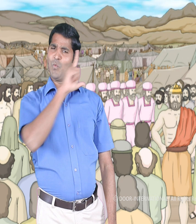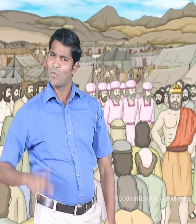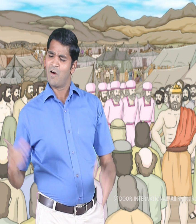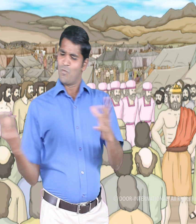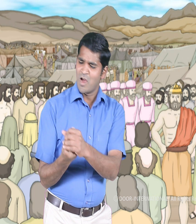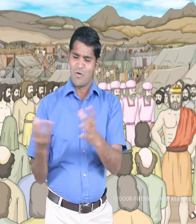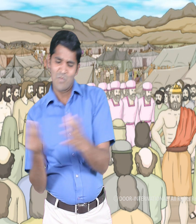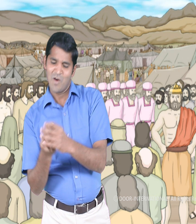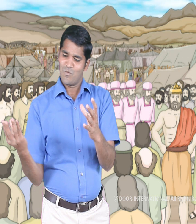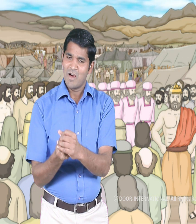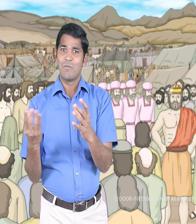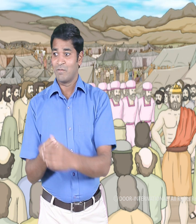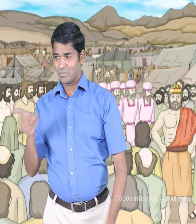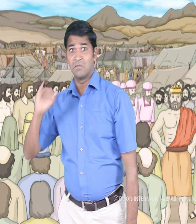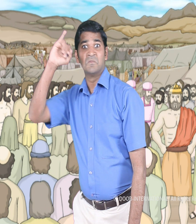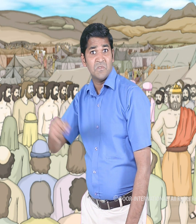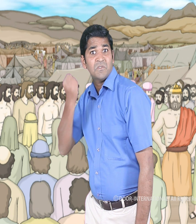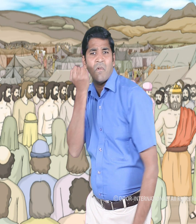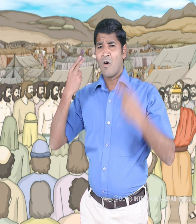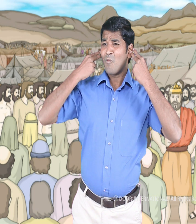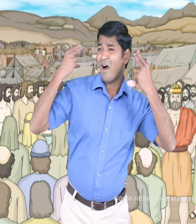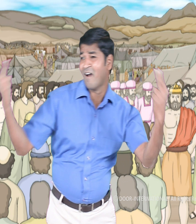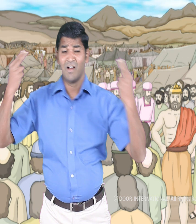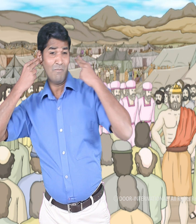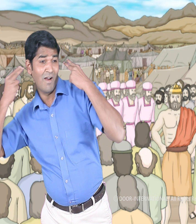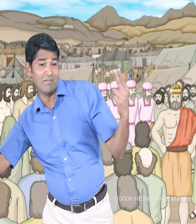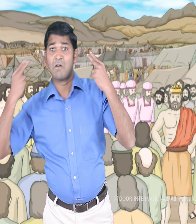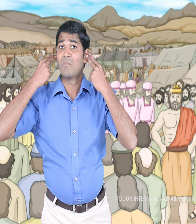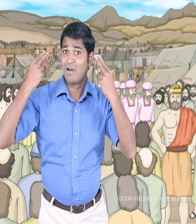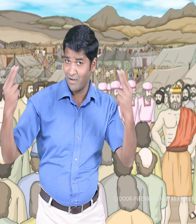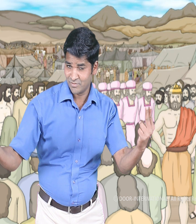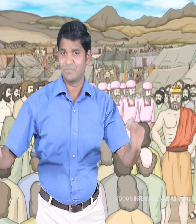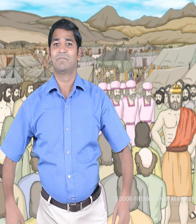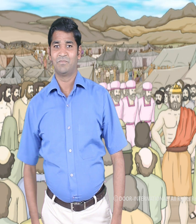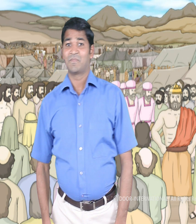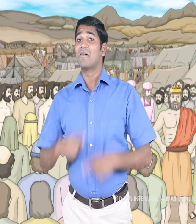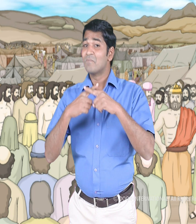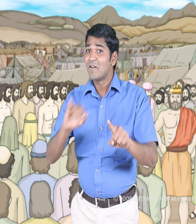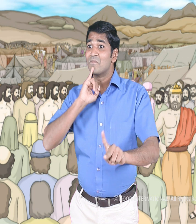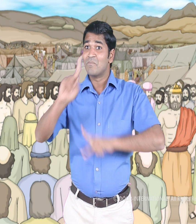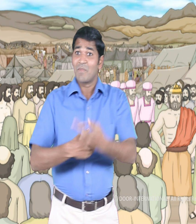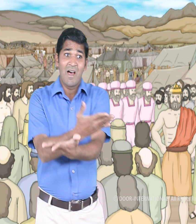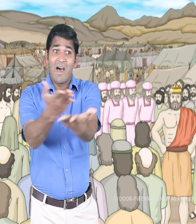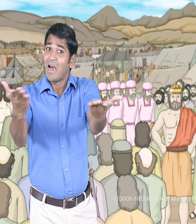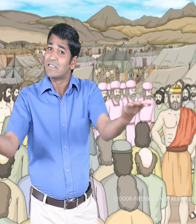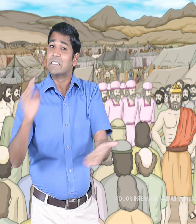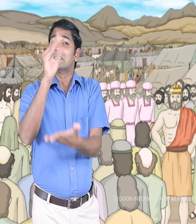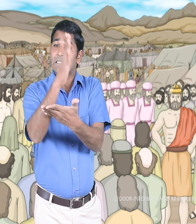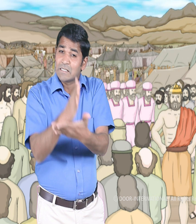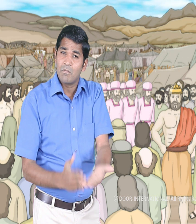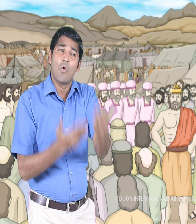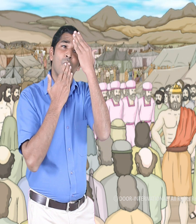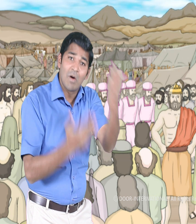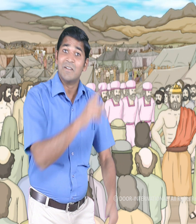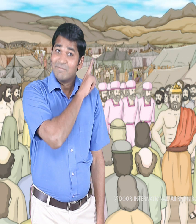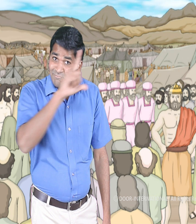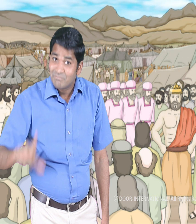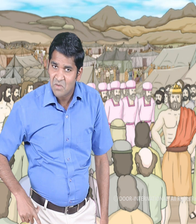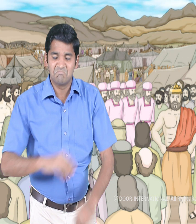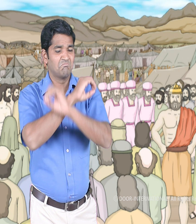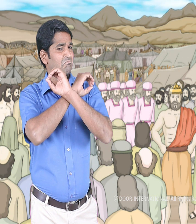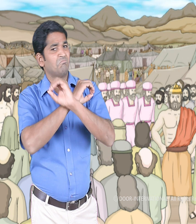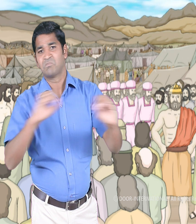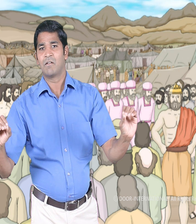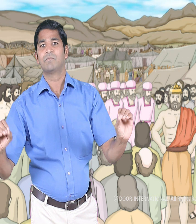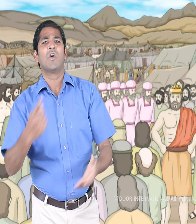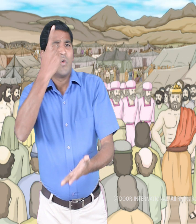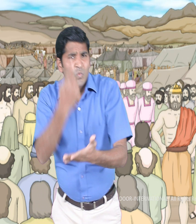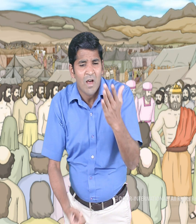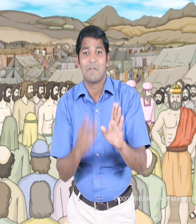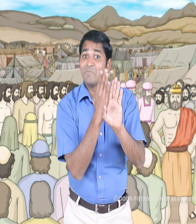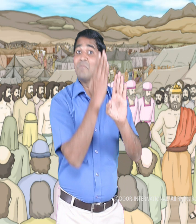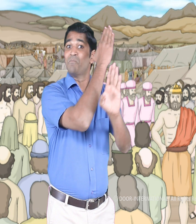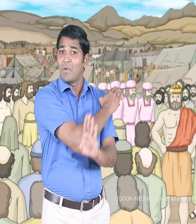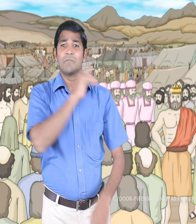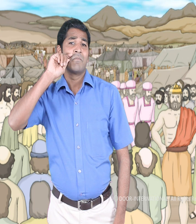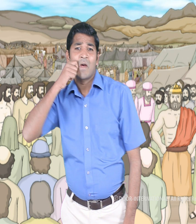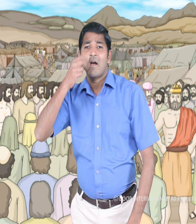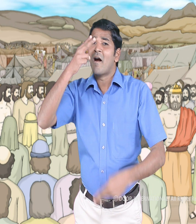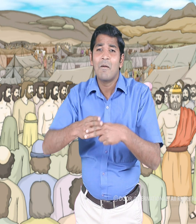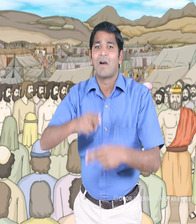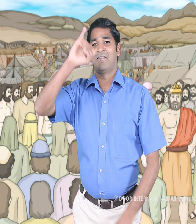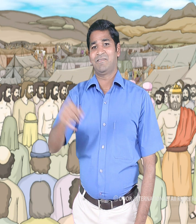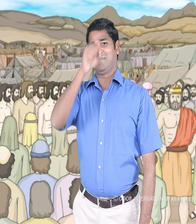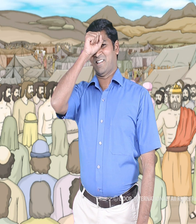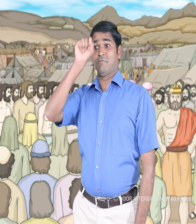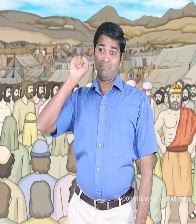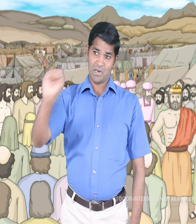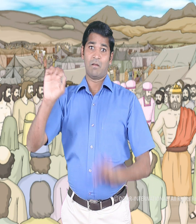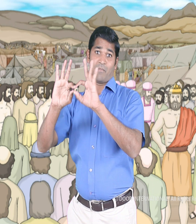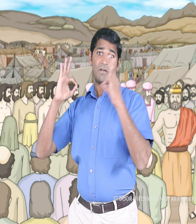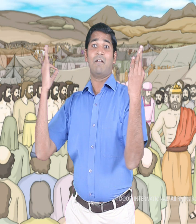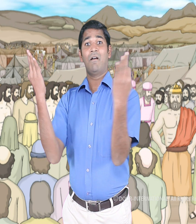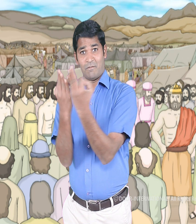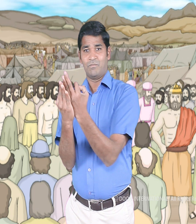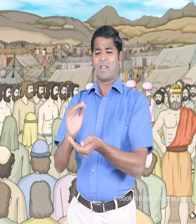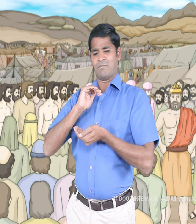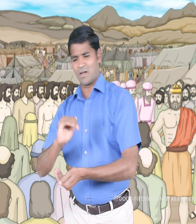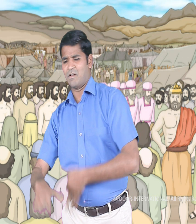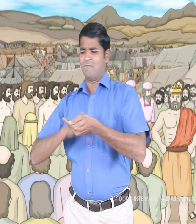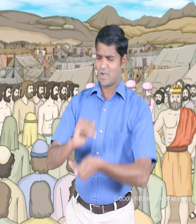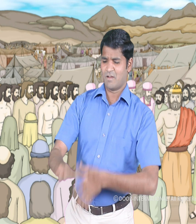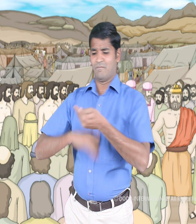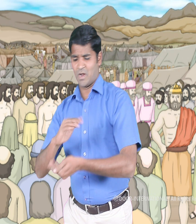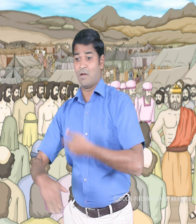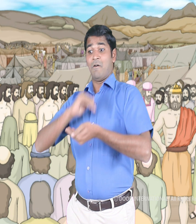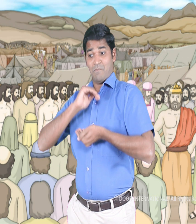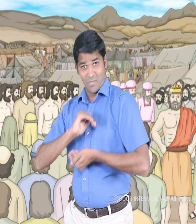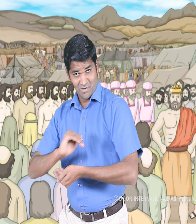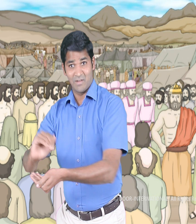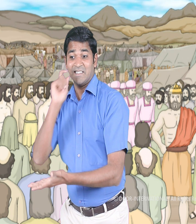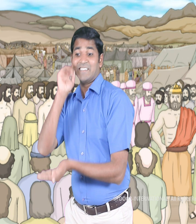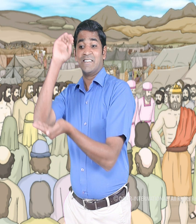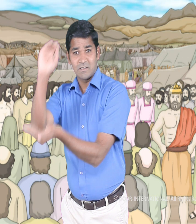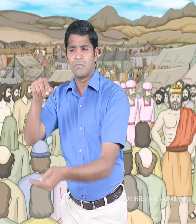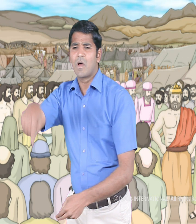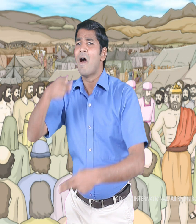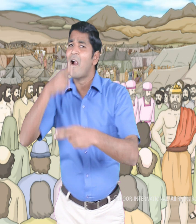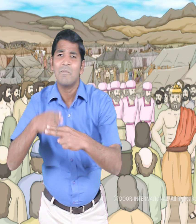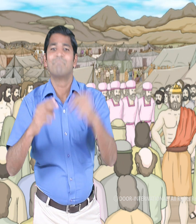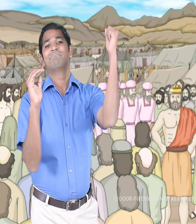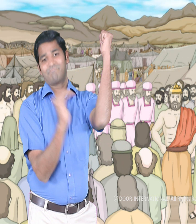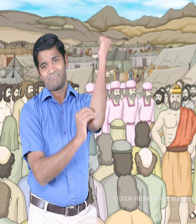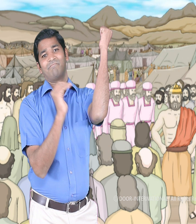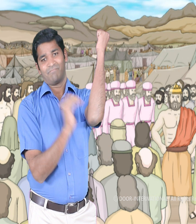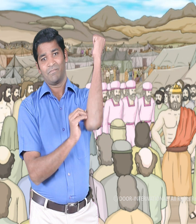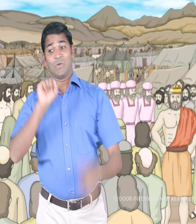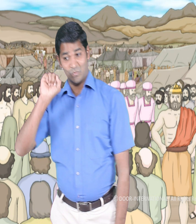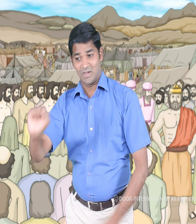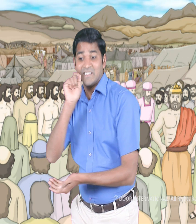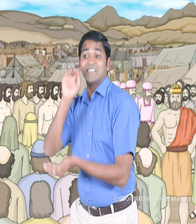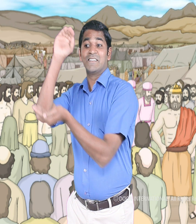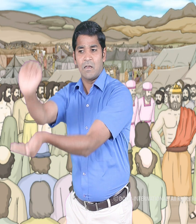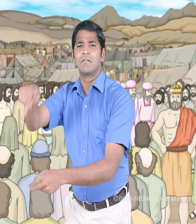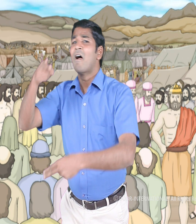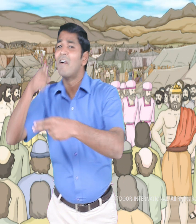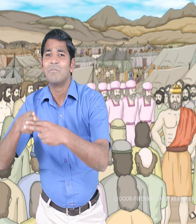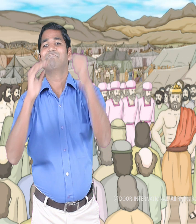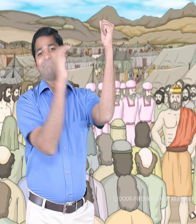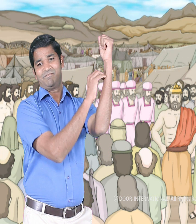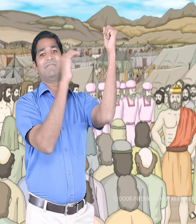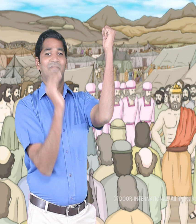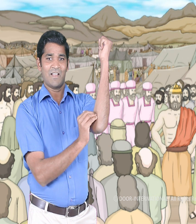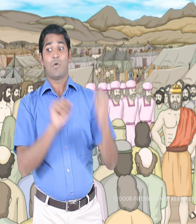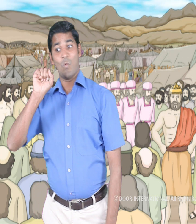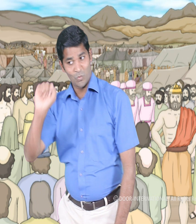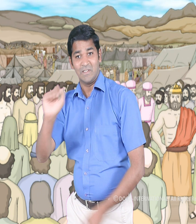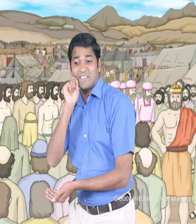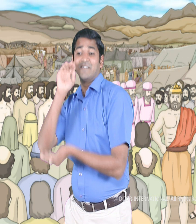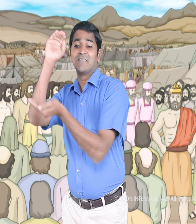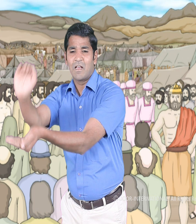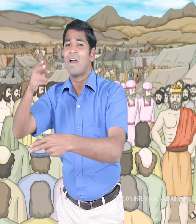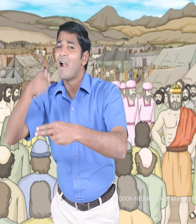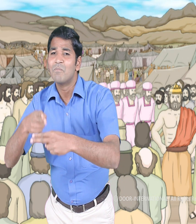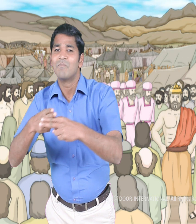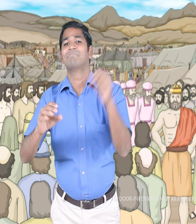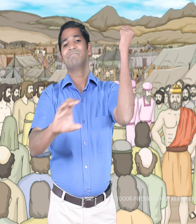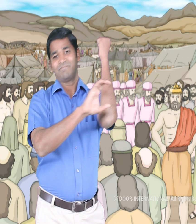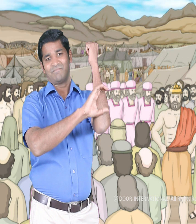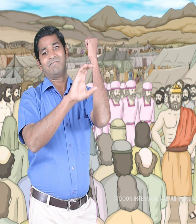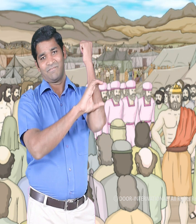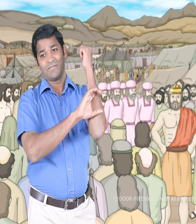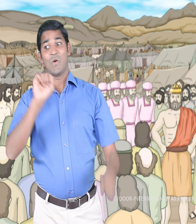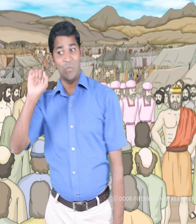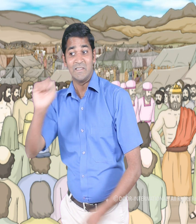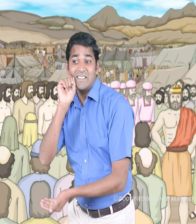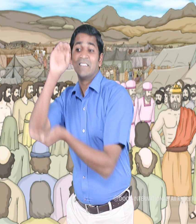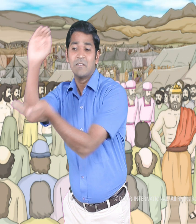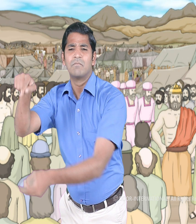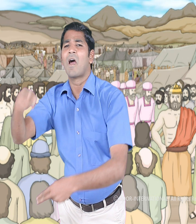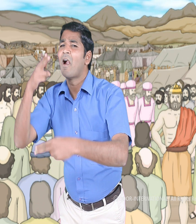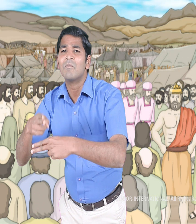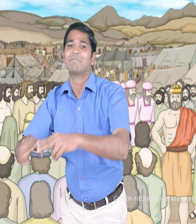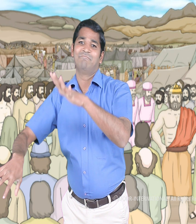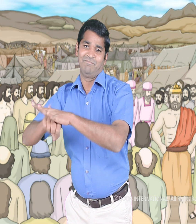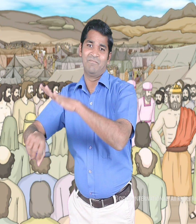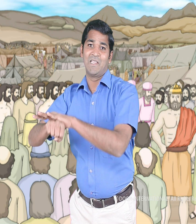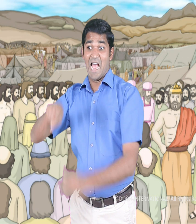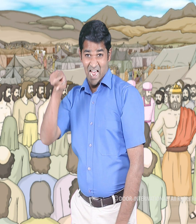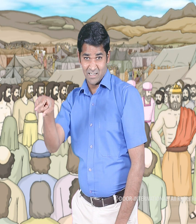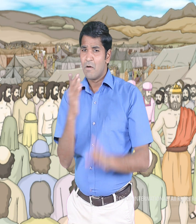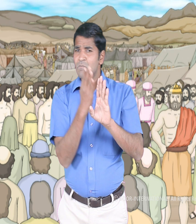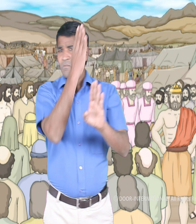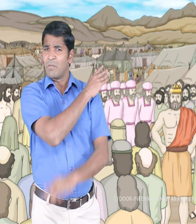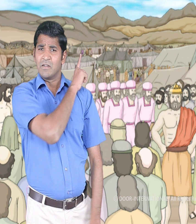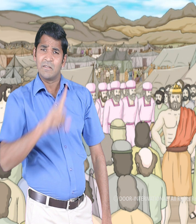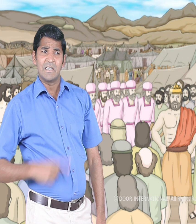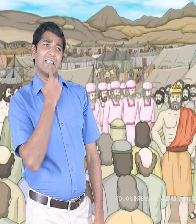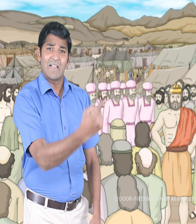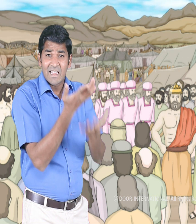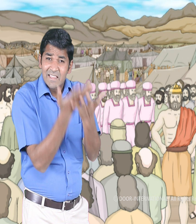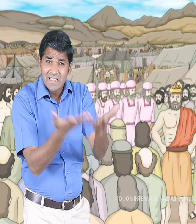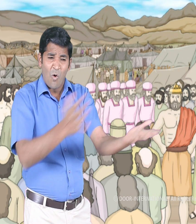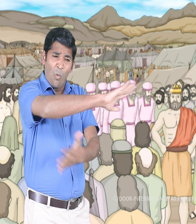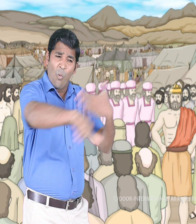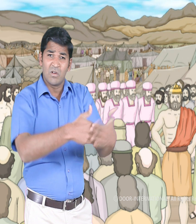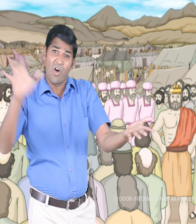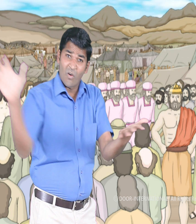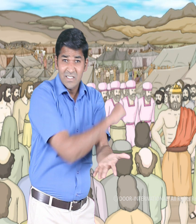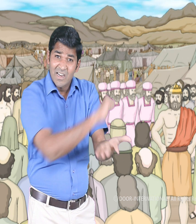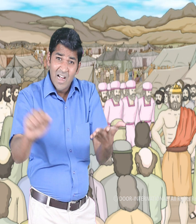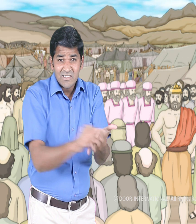at the cost of his youngest he will set up its gates.” So the LORD was with Joshua, and his fame spread throughout the land. The Israelites, however, acted unfaithfully regarding the things devoted to destruction.